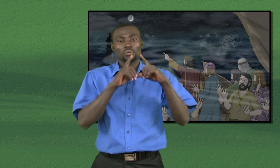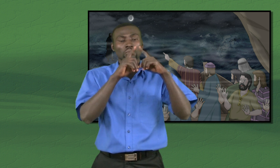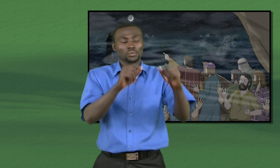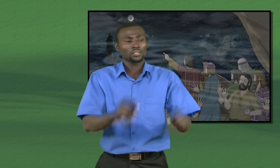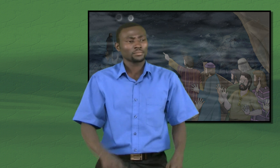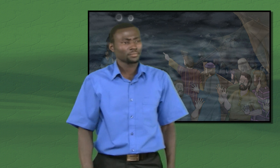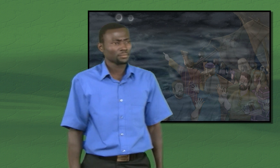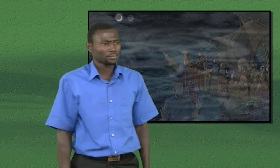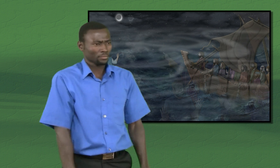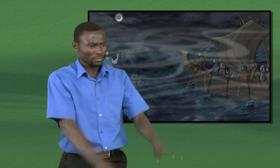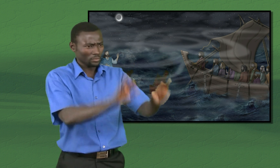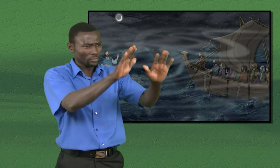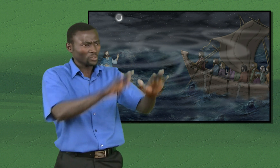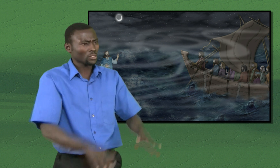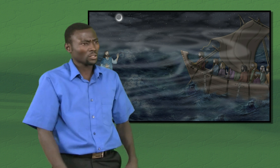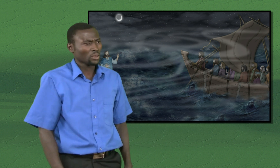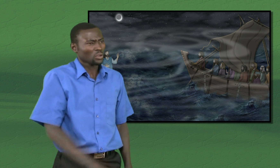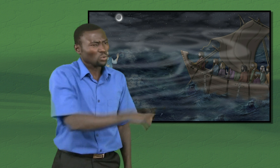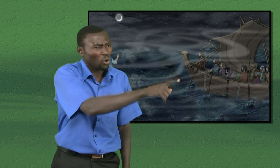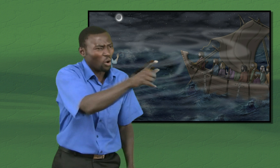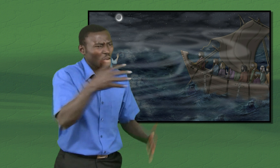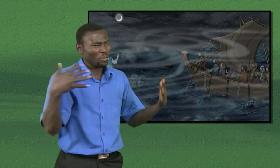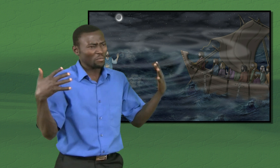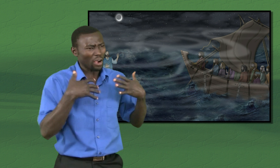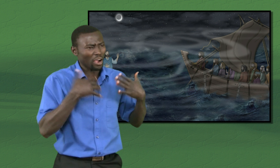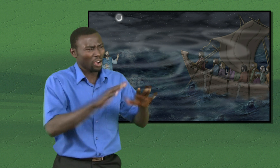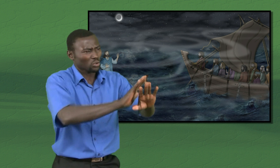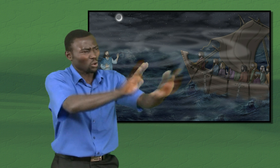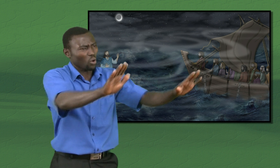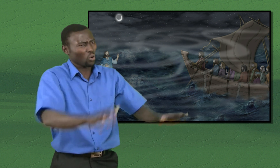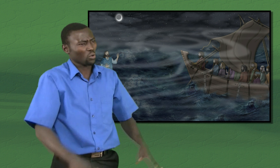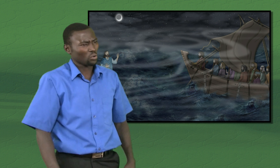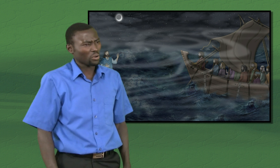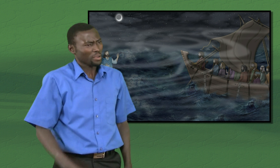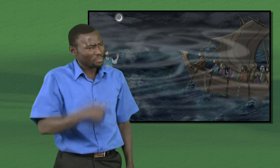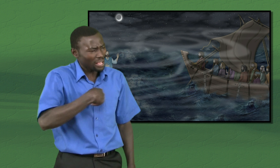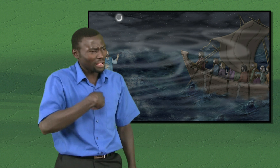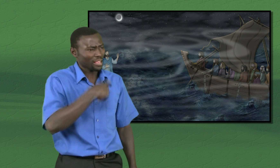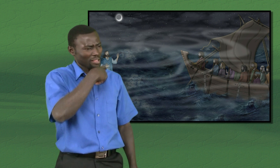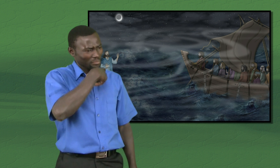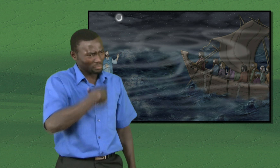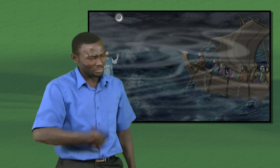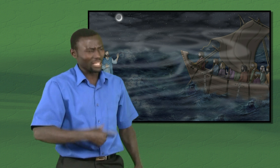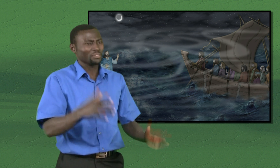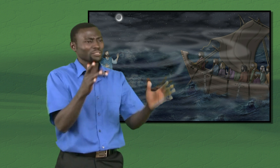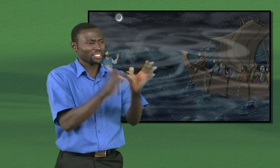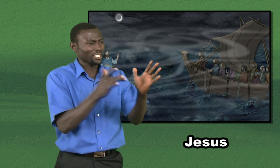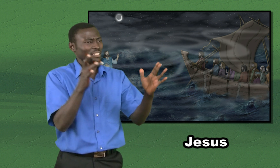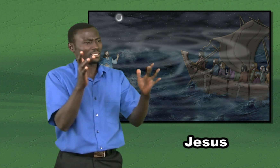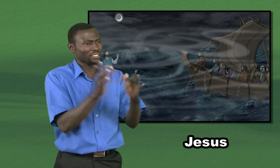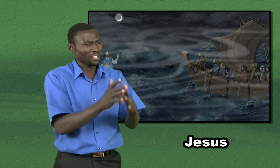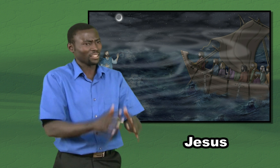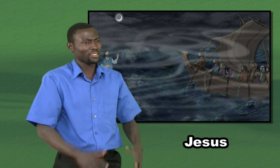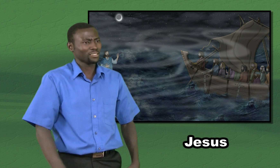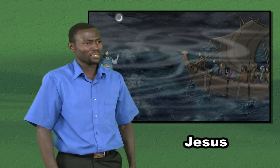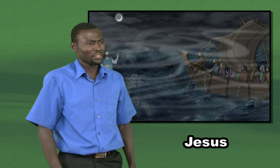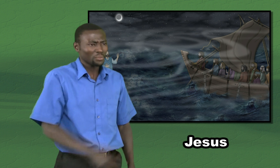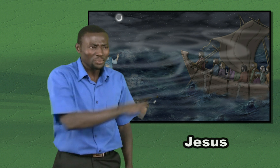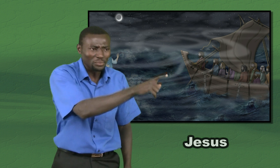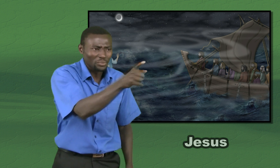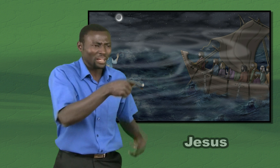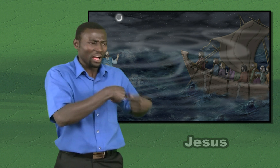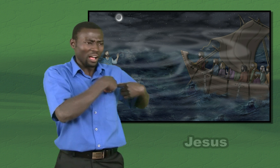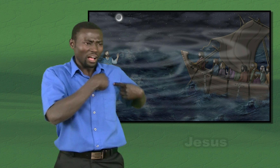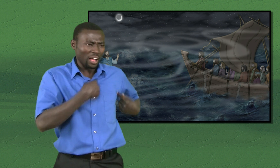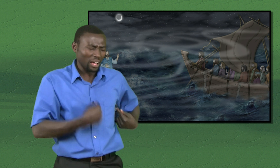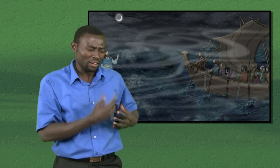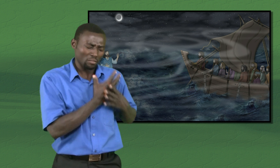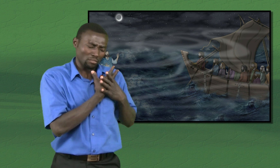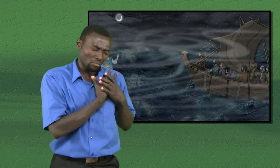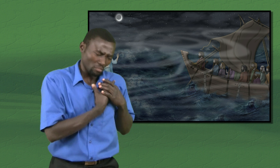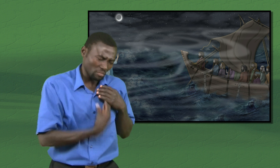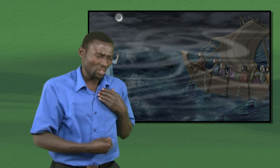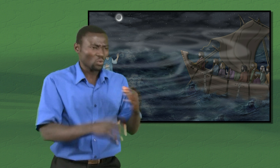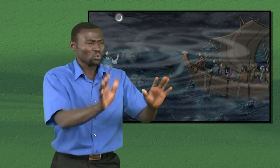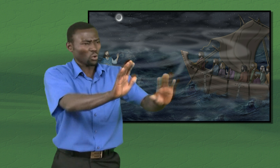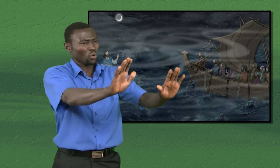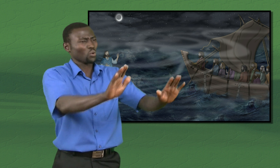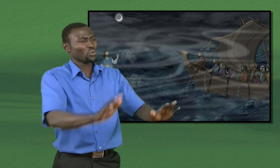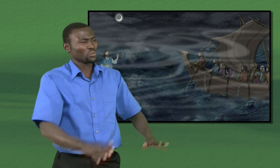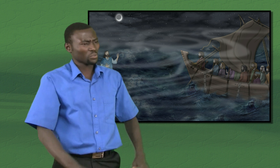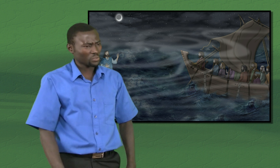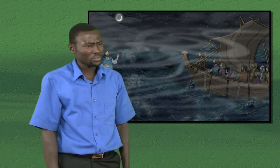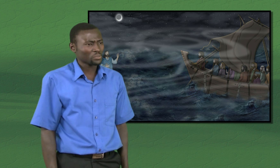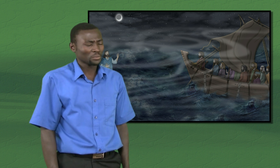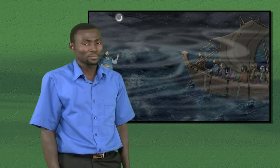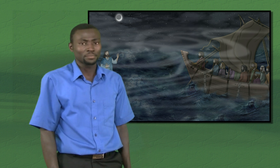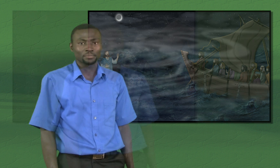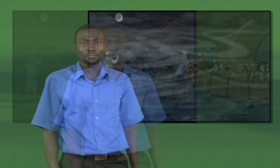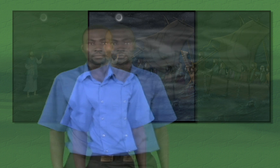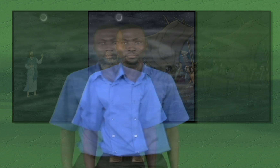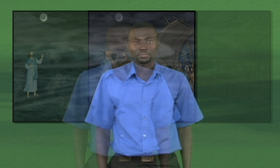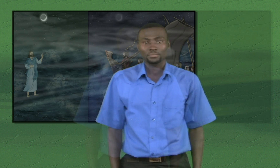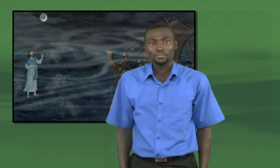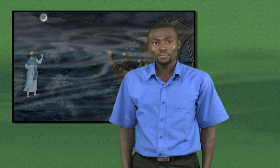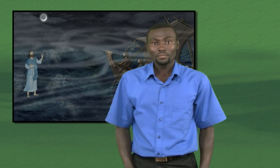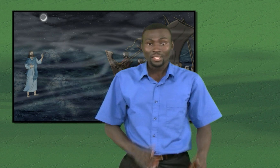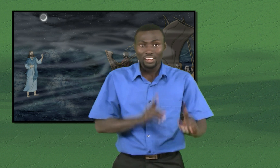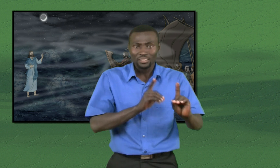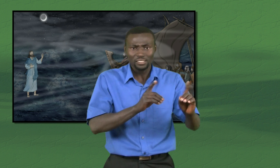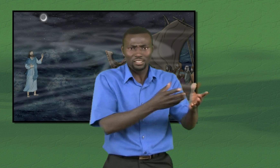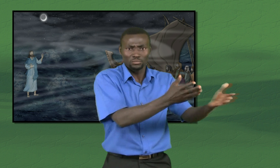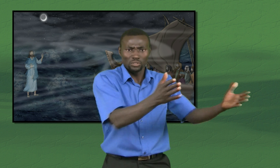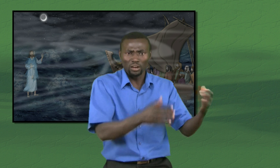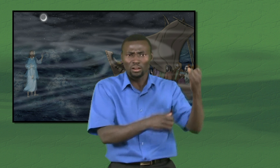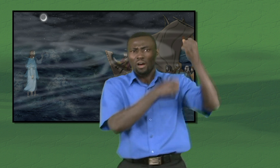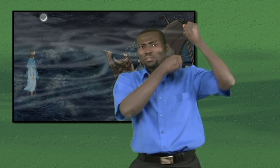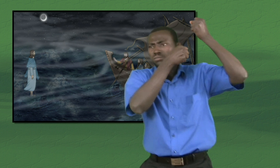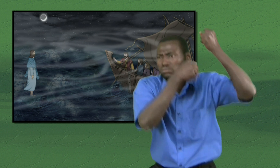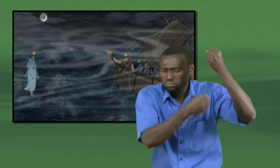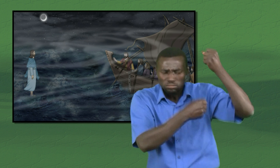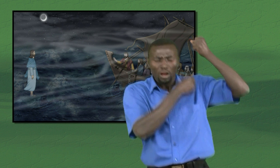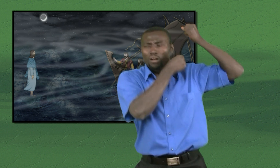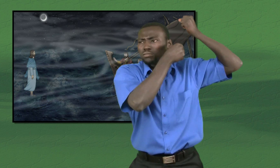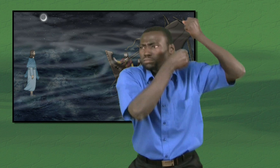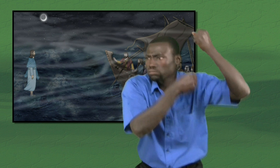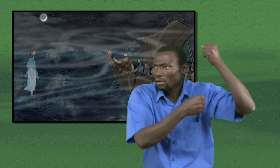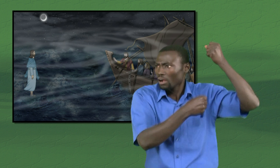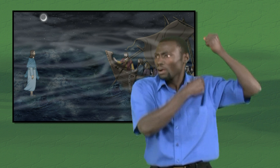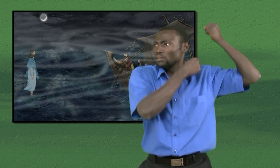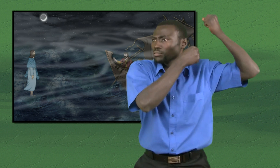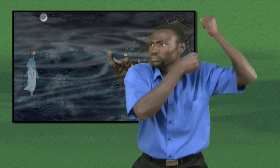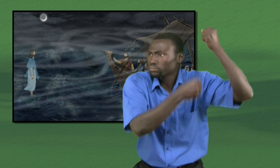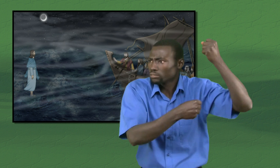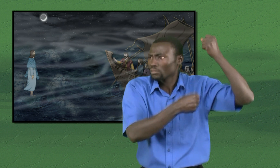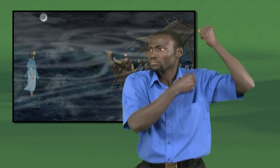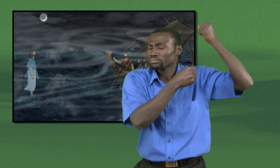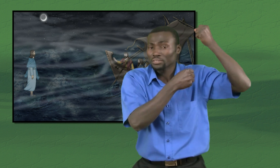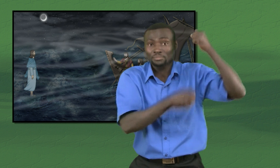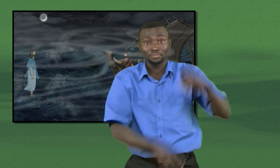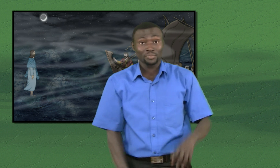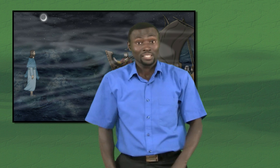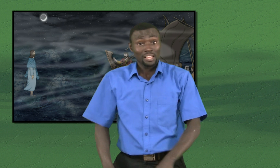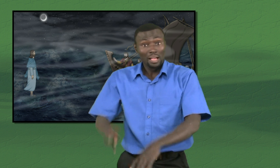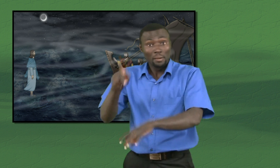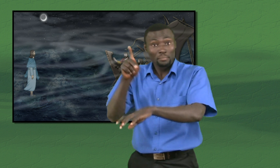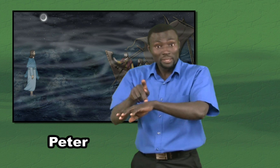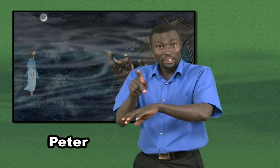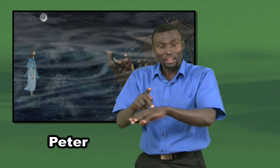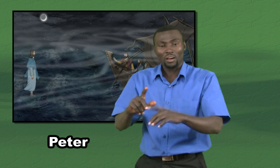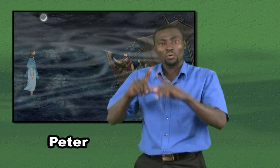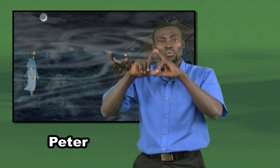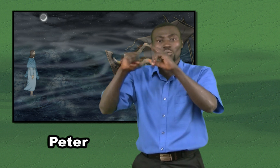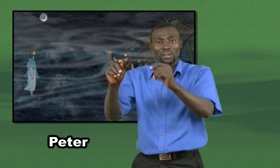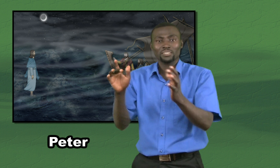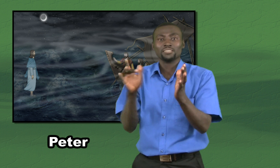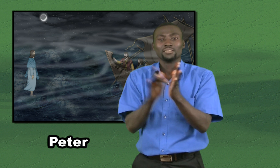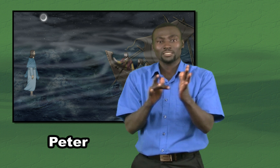But Jesus spoke up at once: “Take courage! It is I.